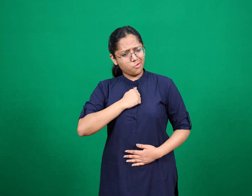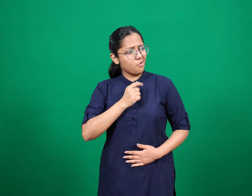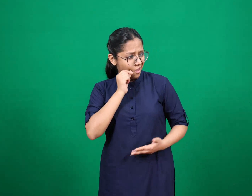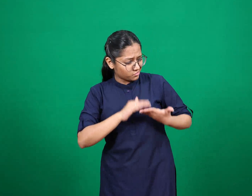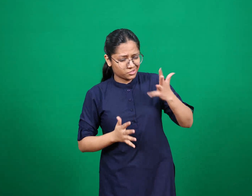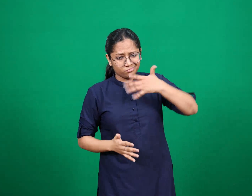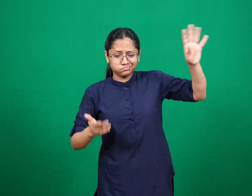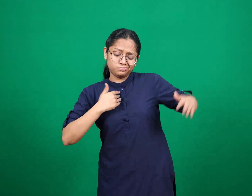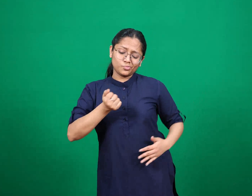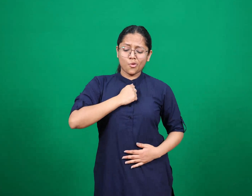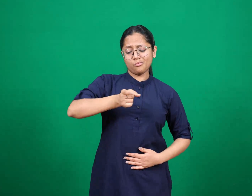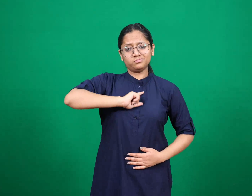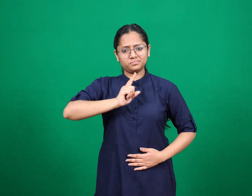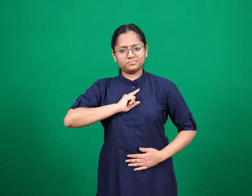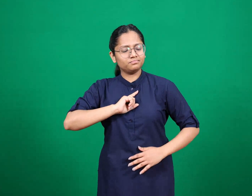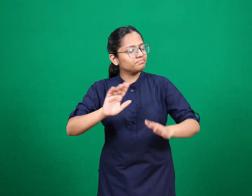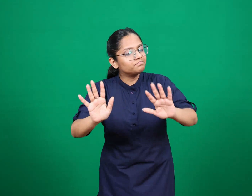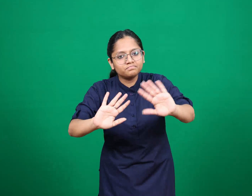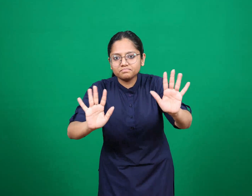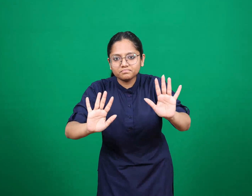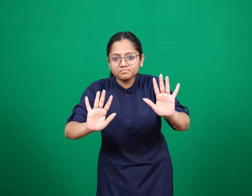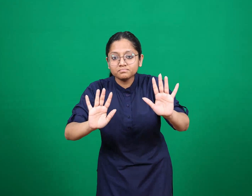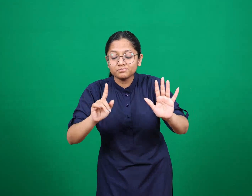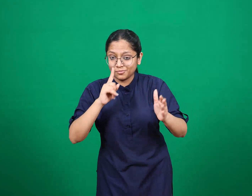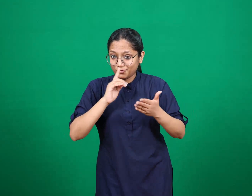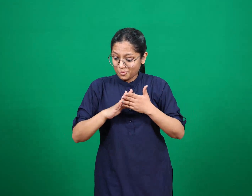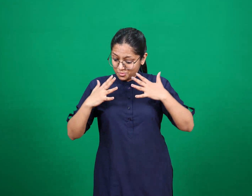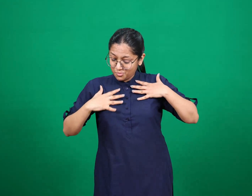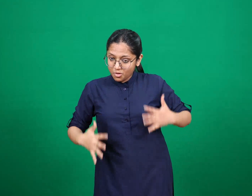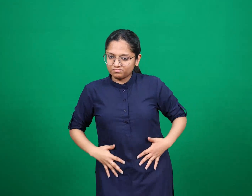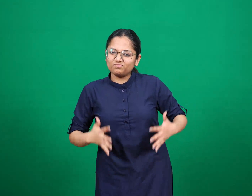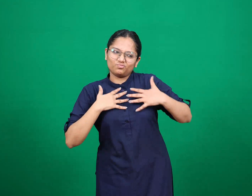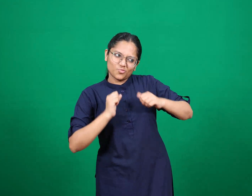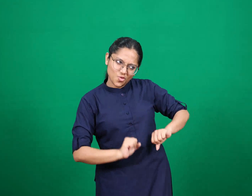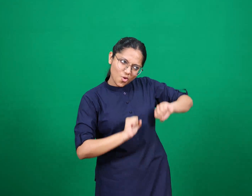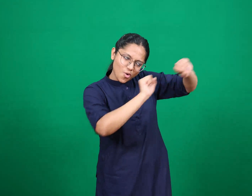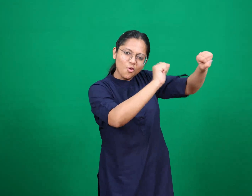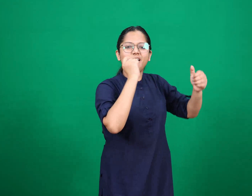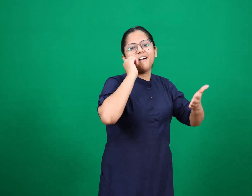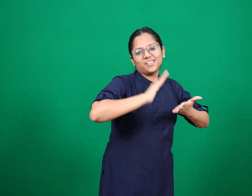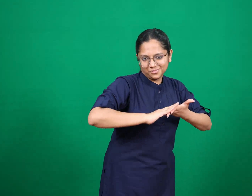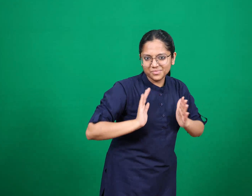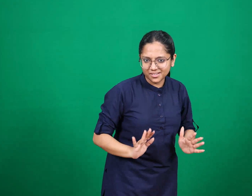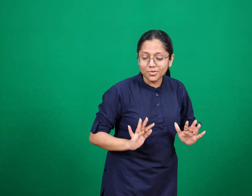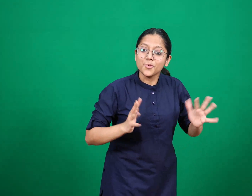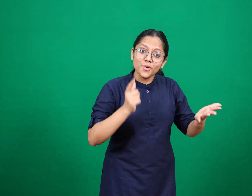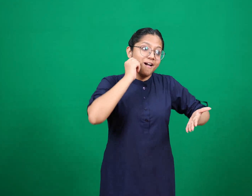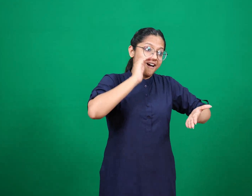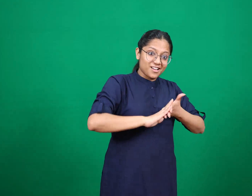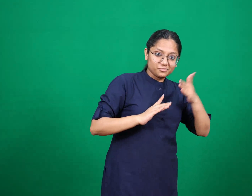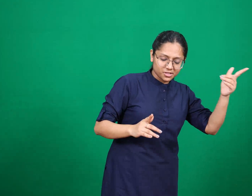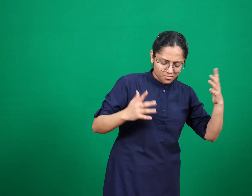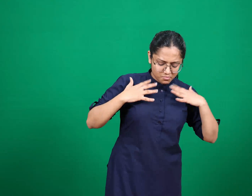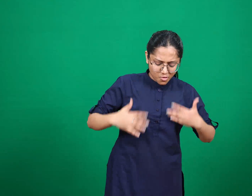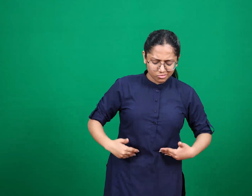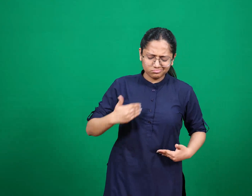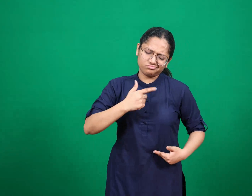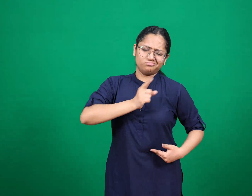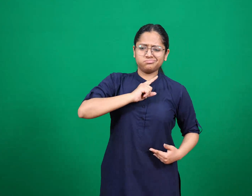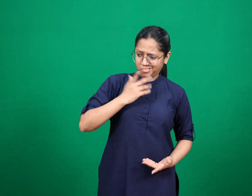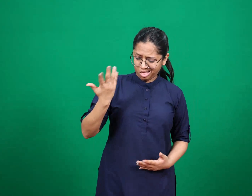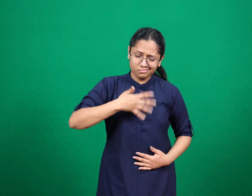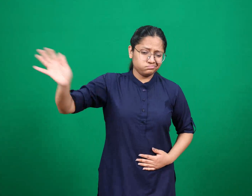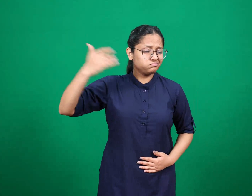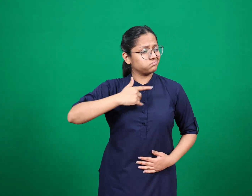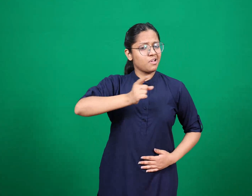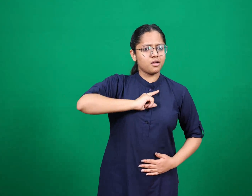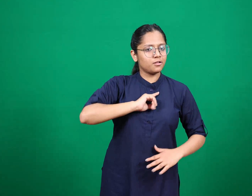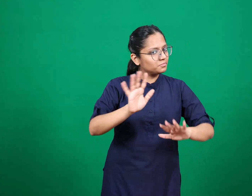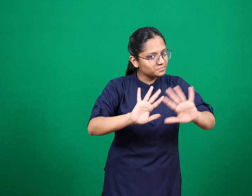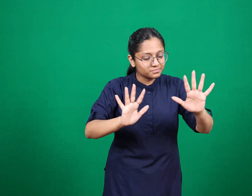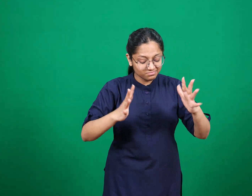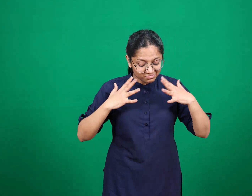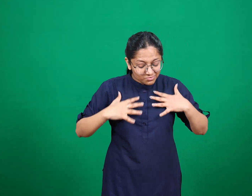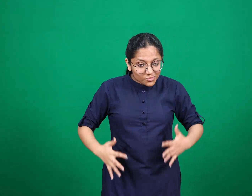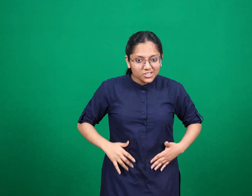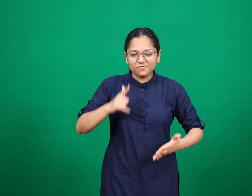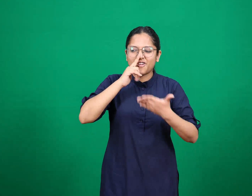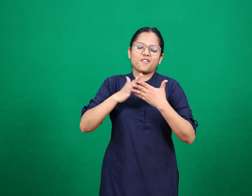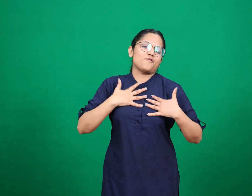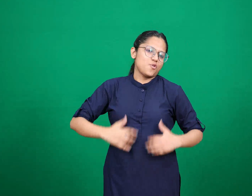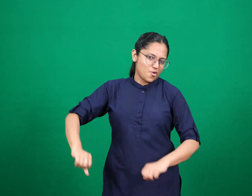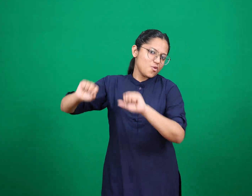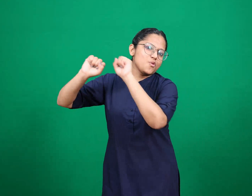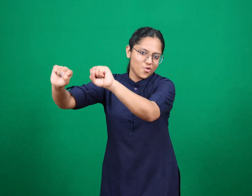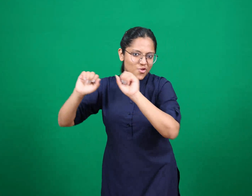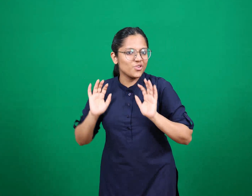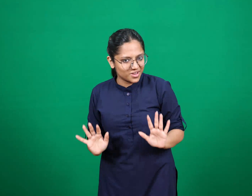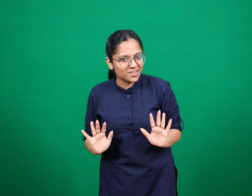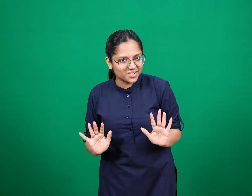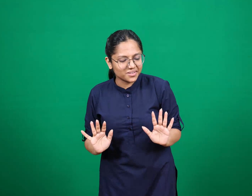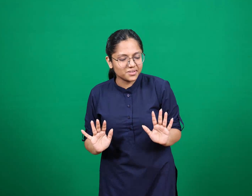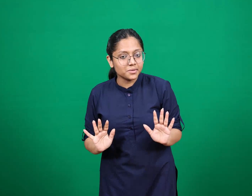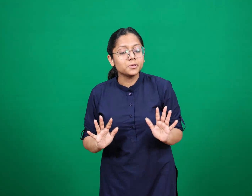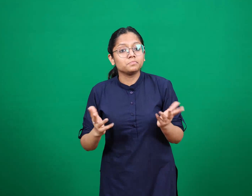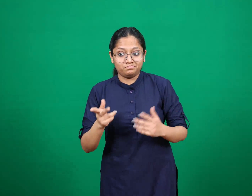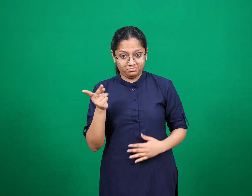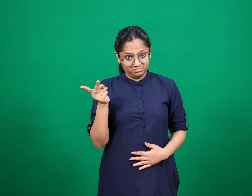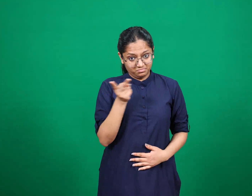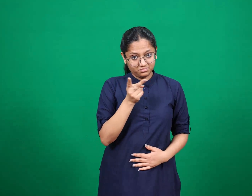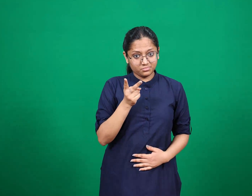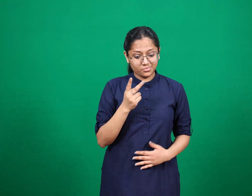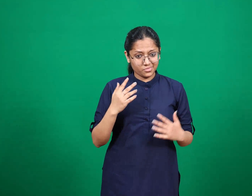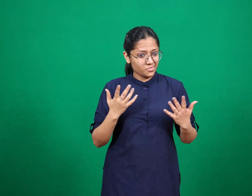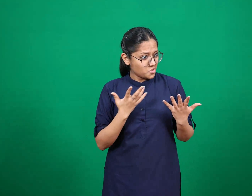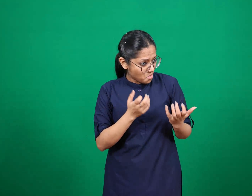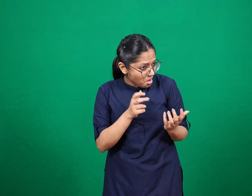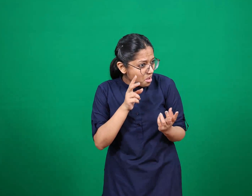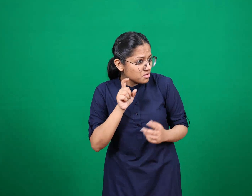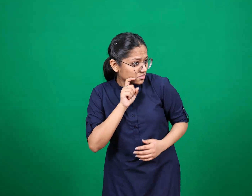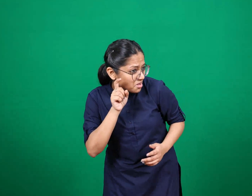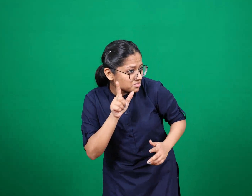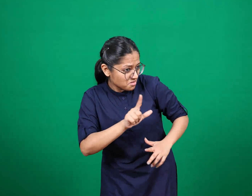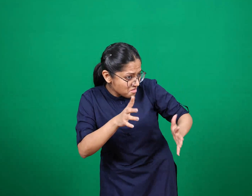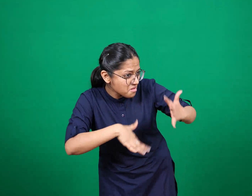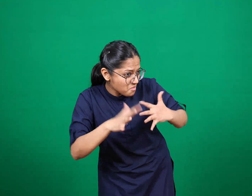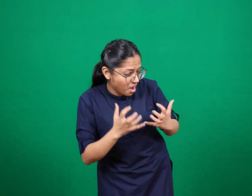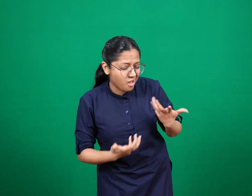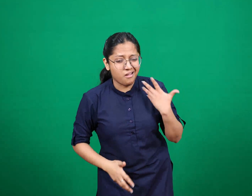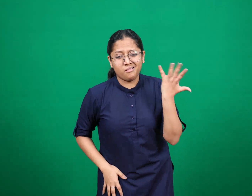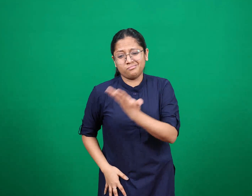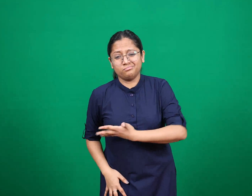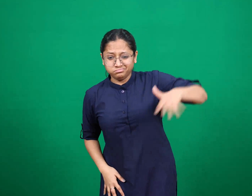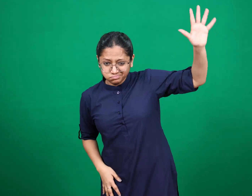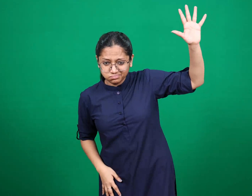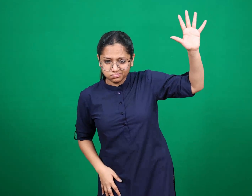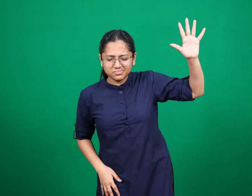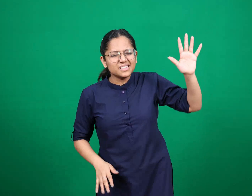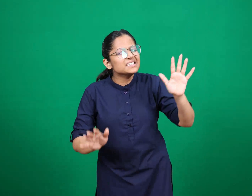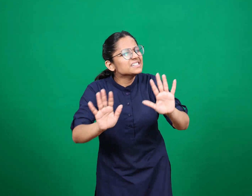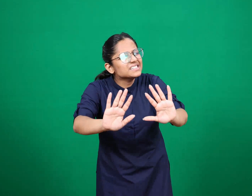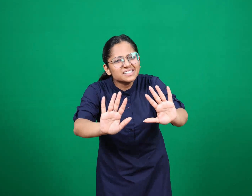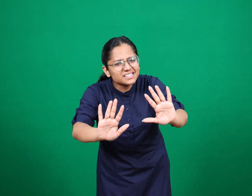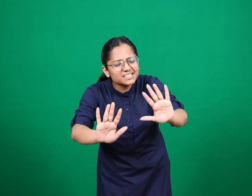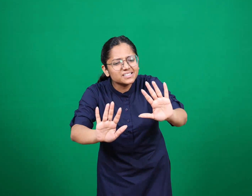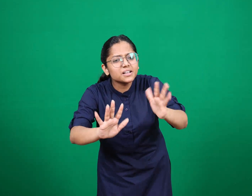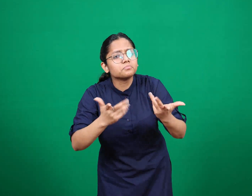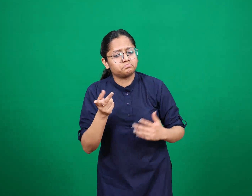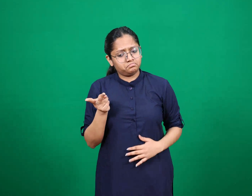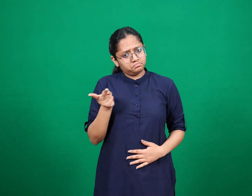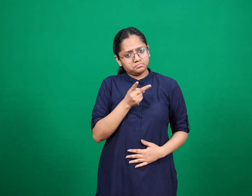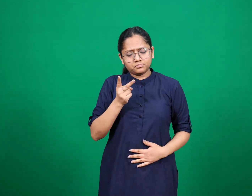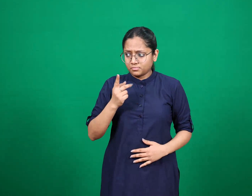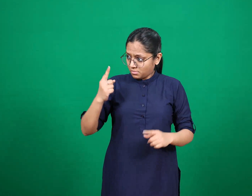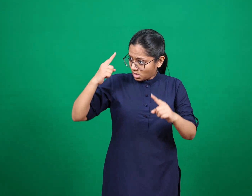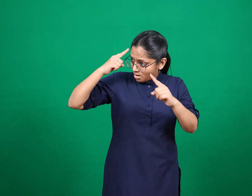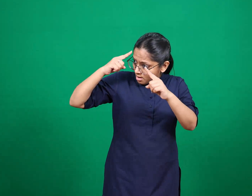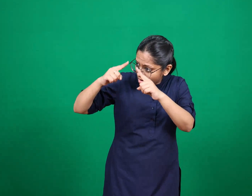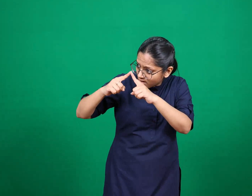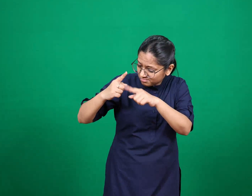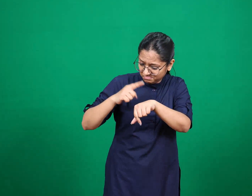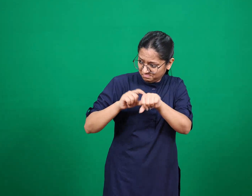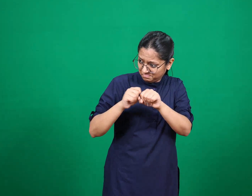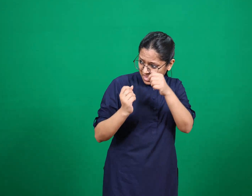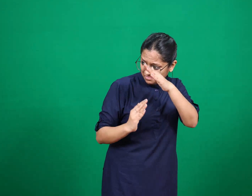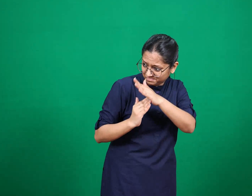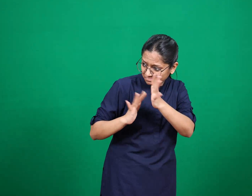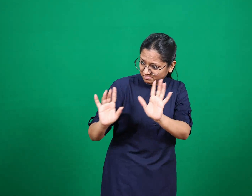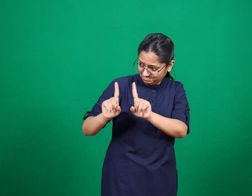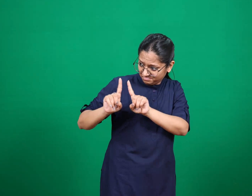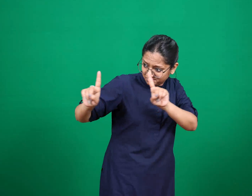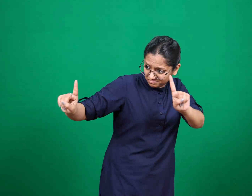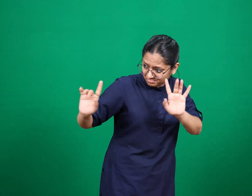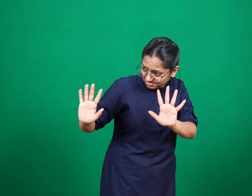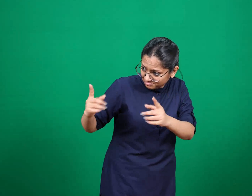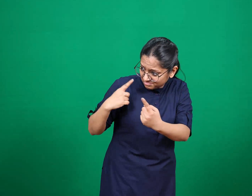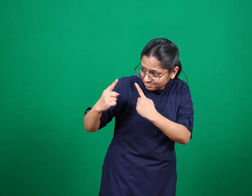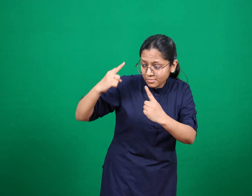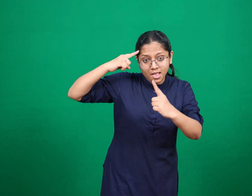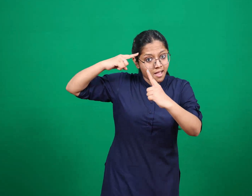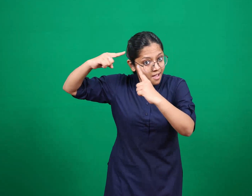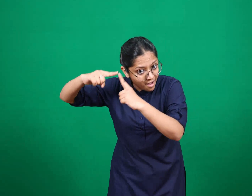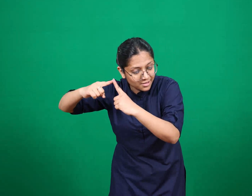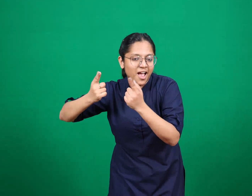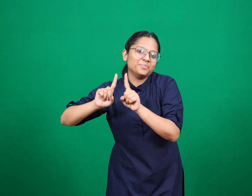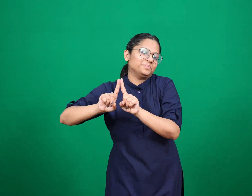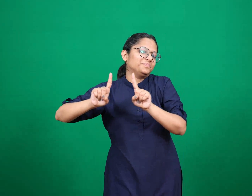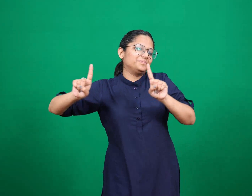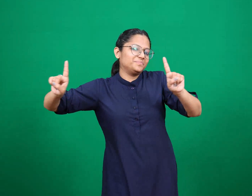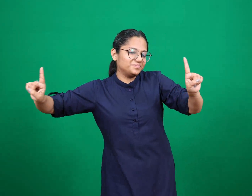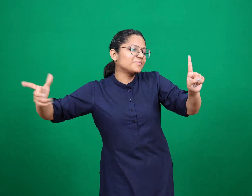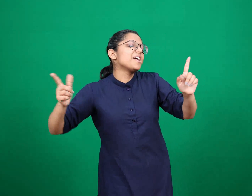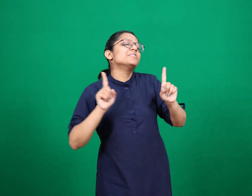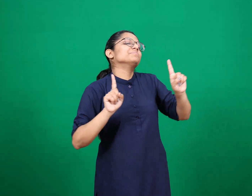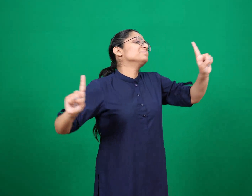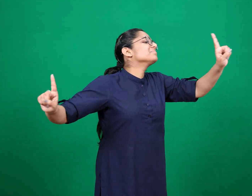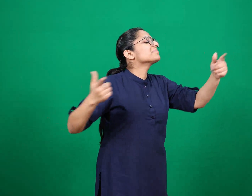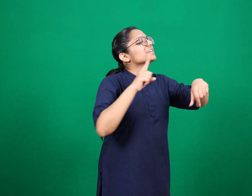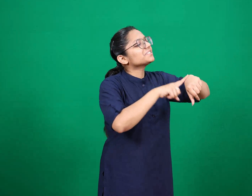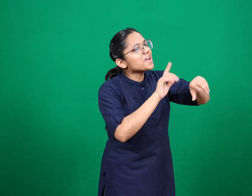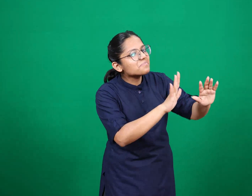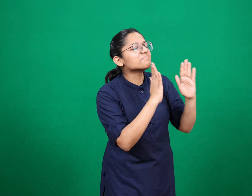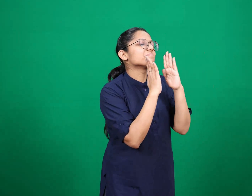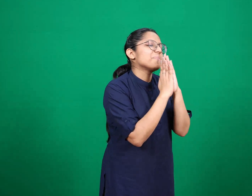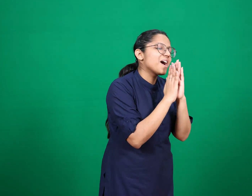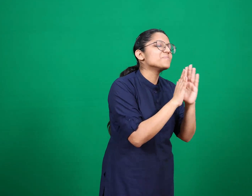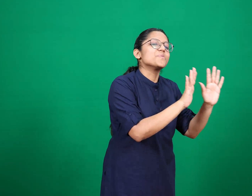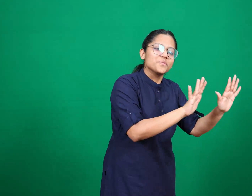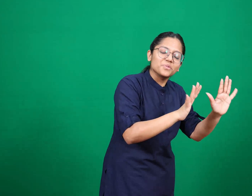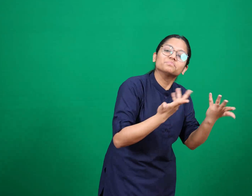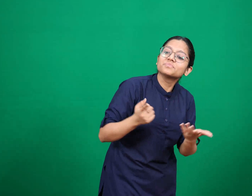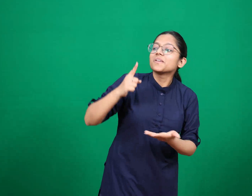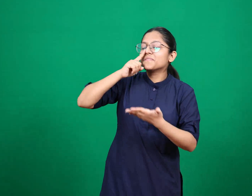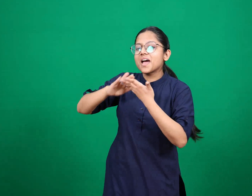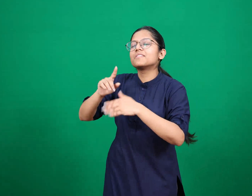The wife does not have authority over her own body, but the husband. Likewise the husband does not have authority over his own body, but the wife.